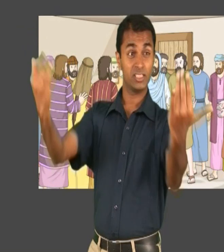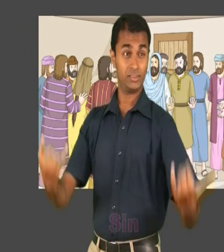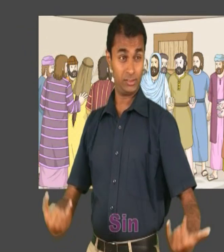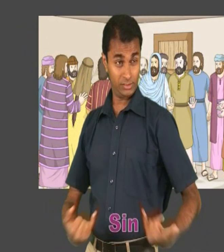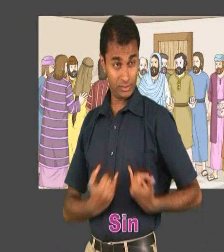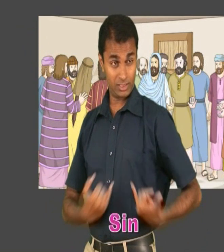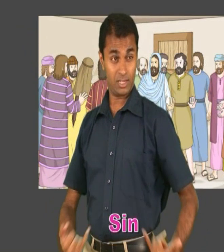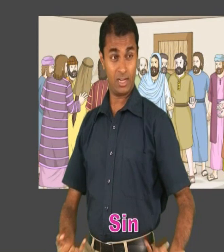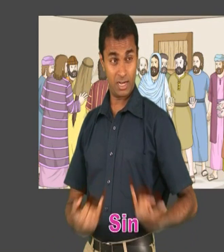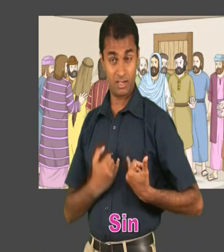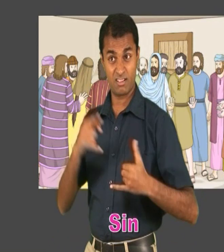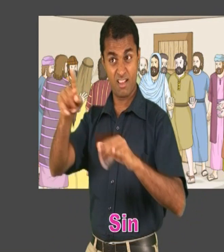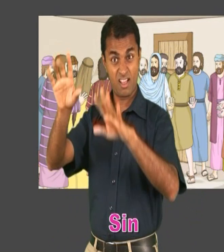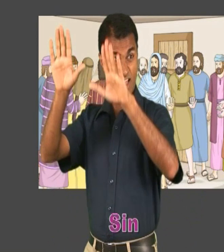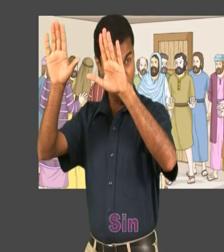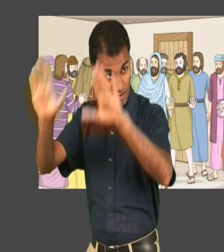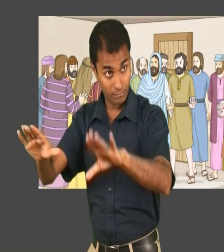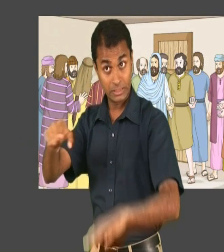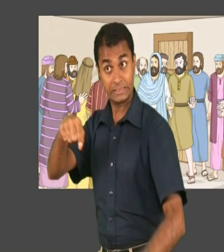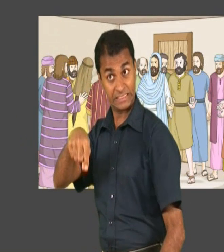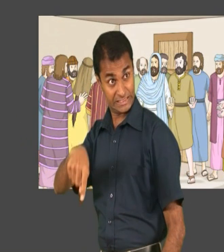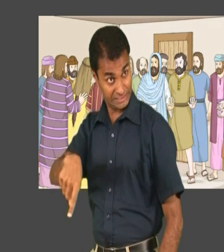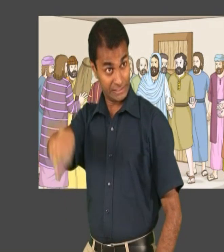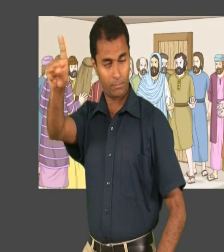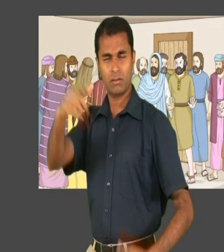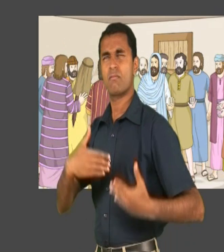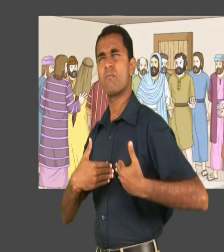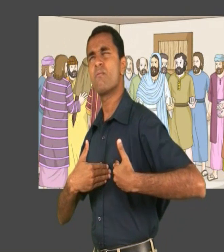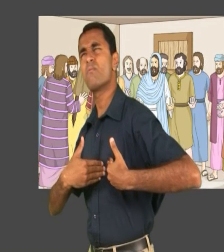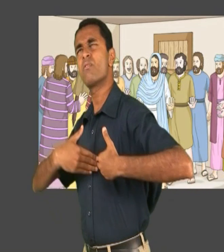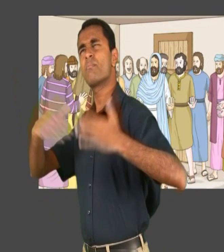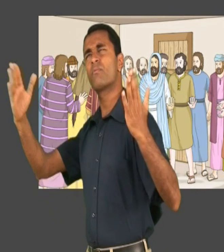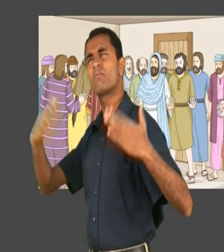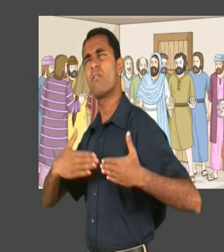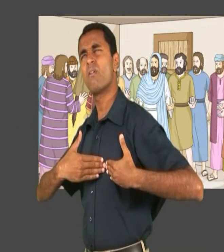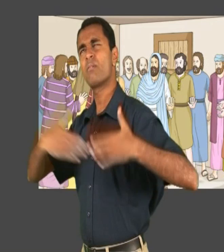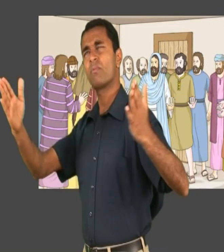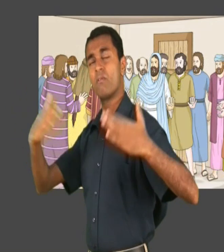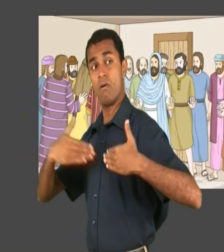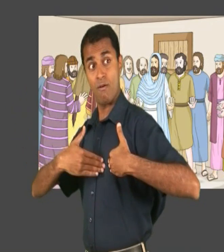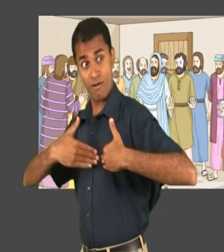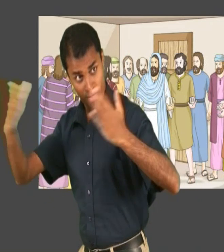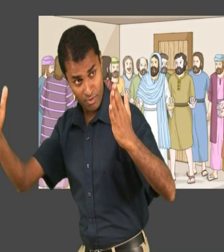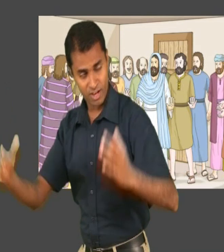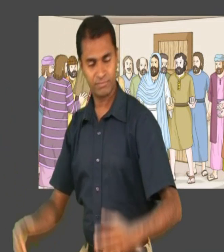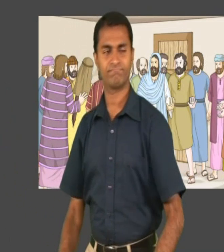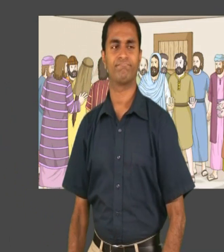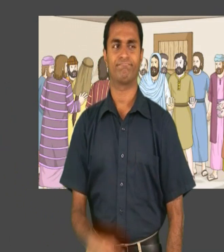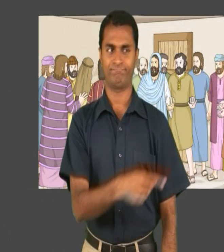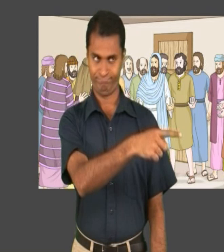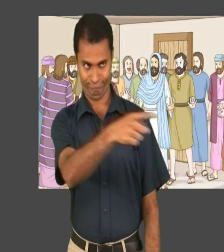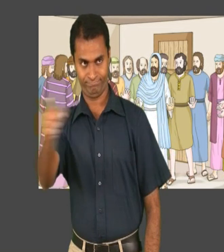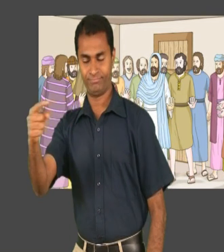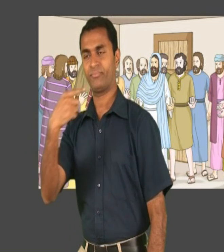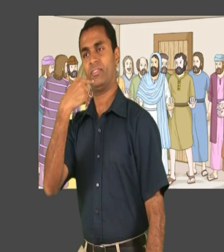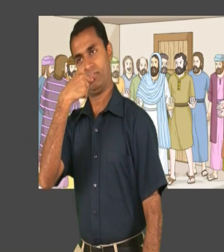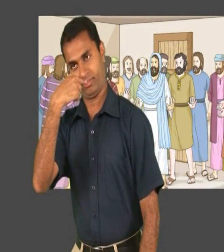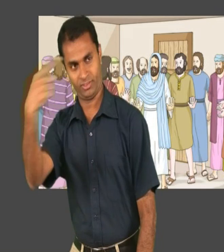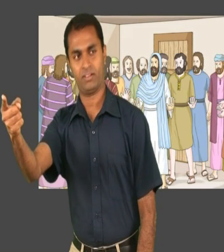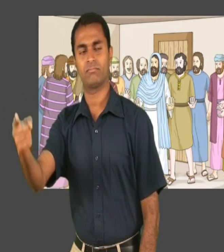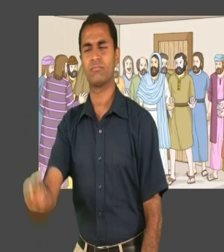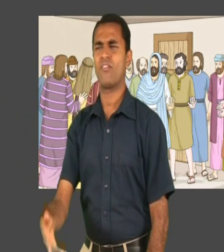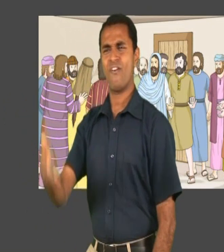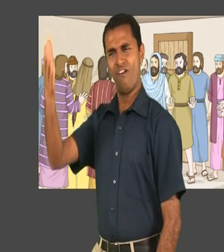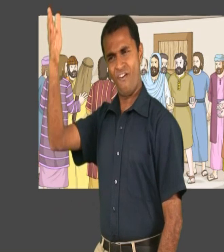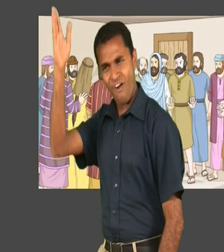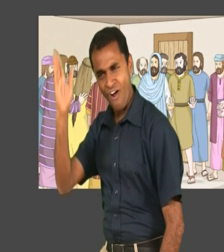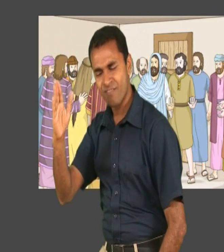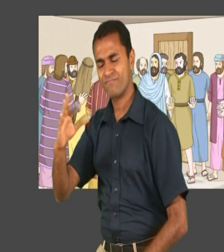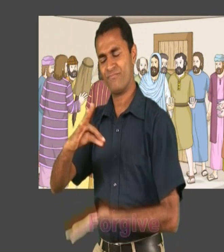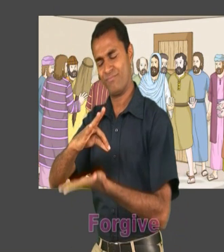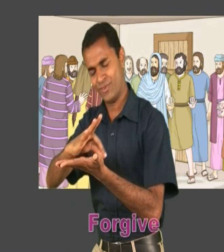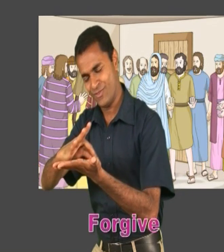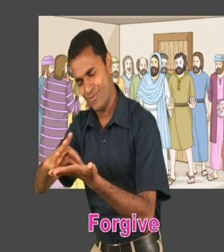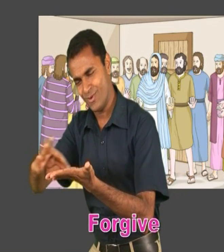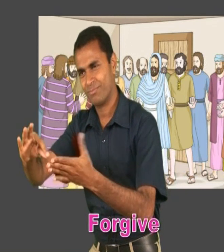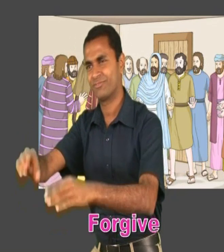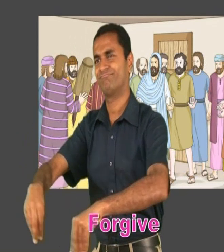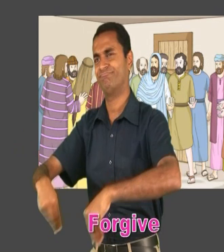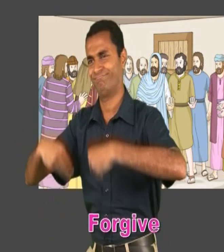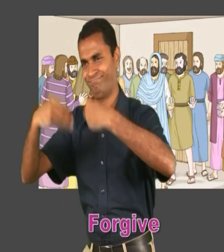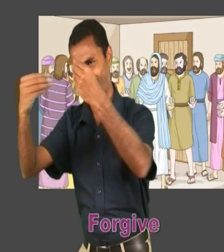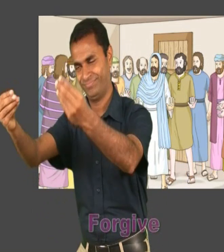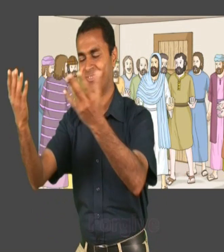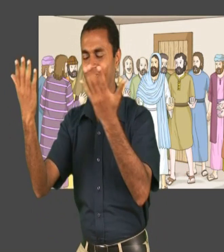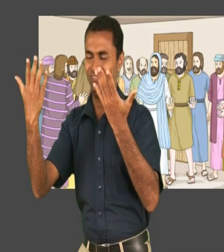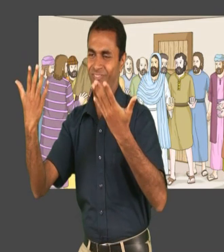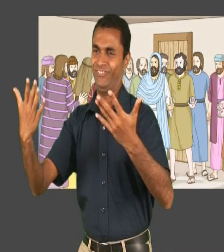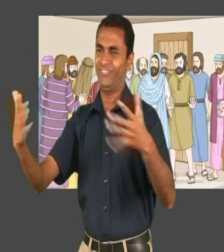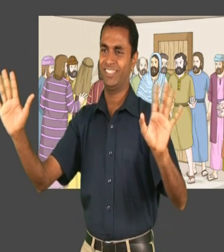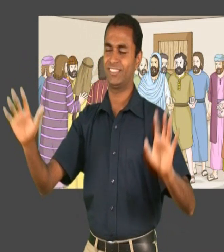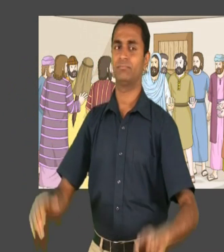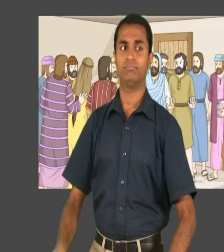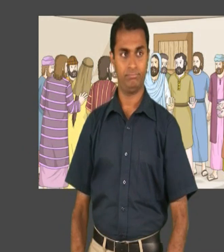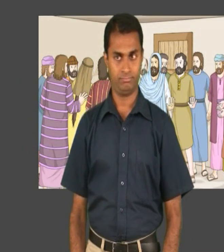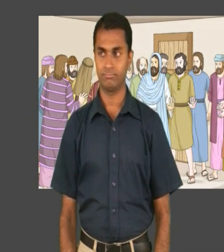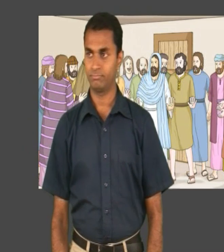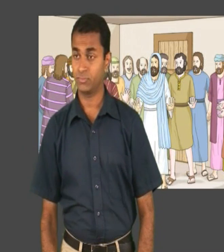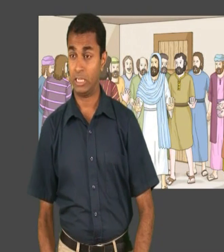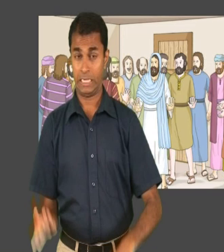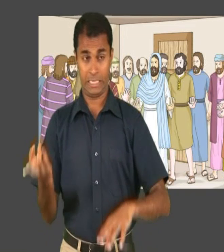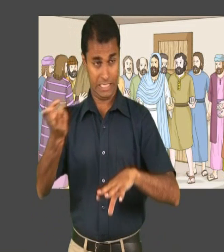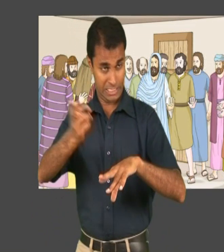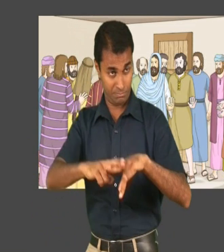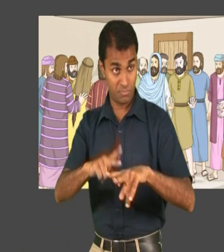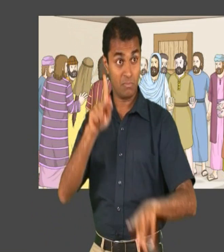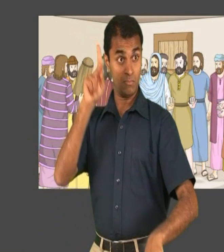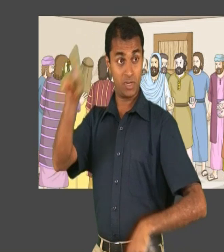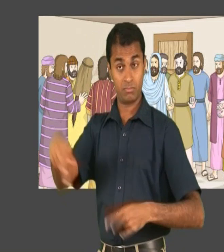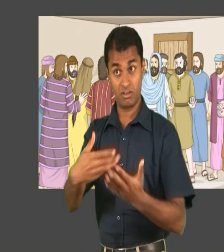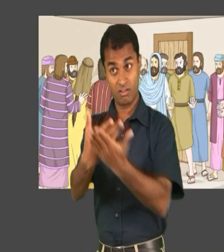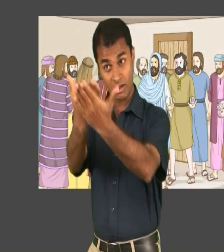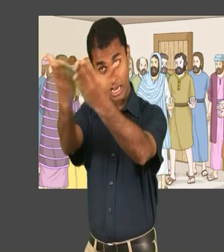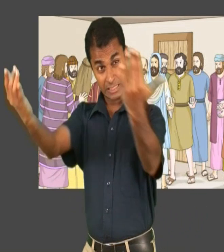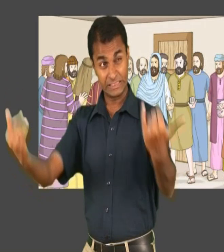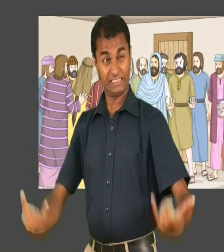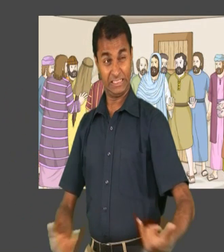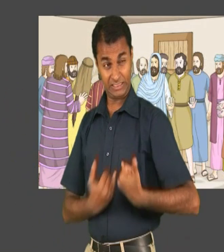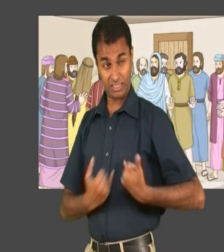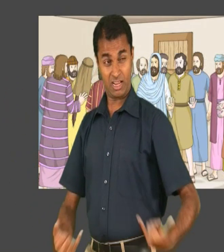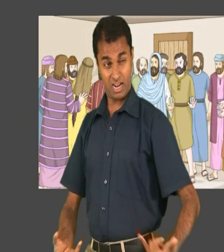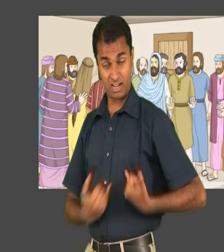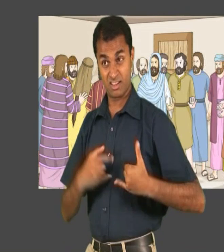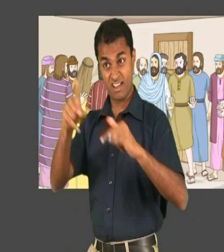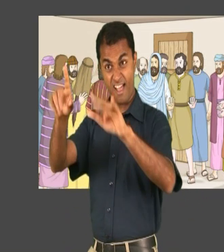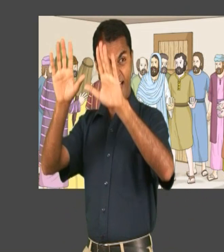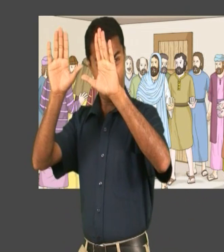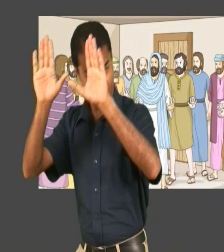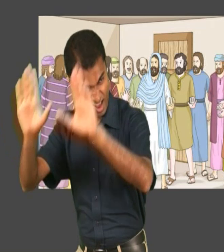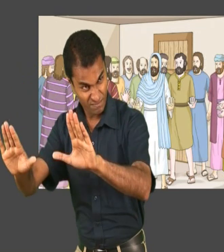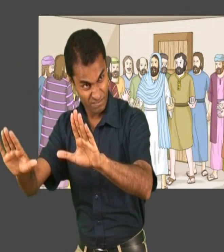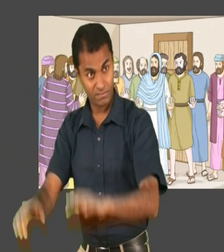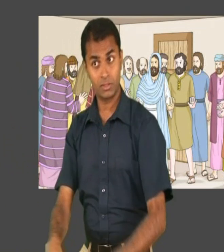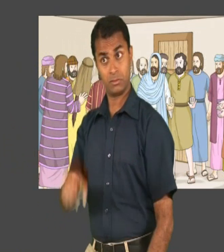If you forgive anyone his sins, they are forgiven;